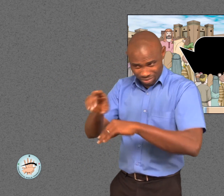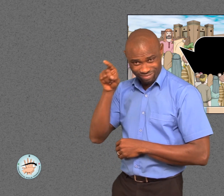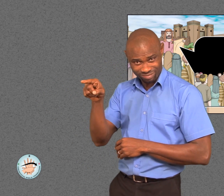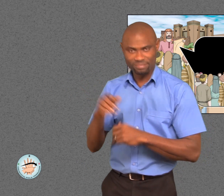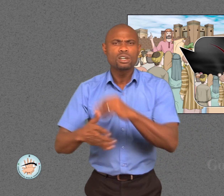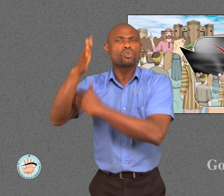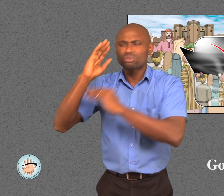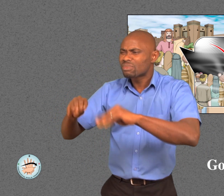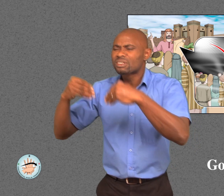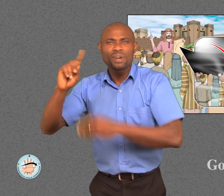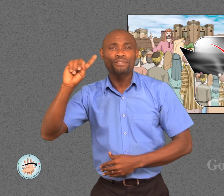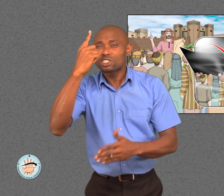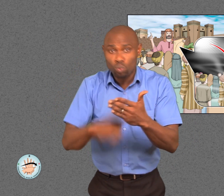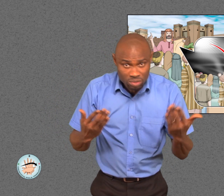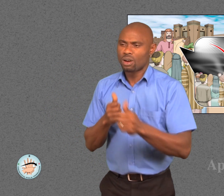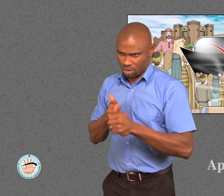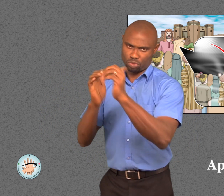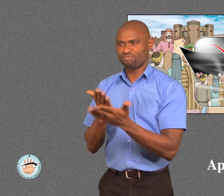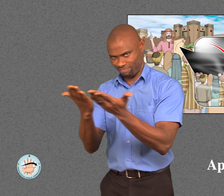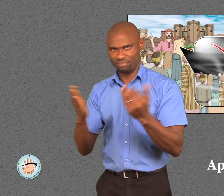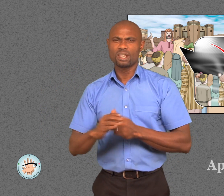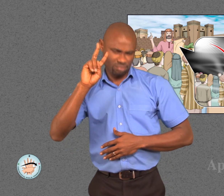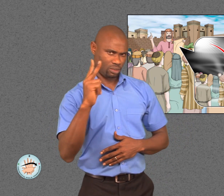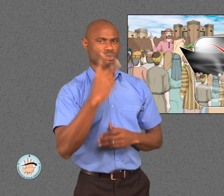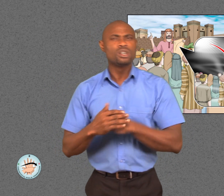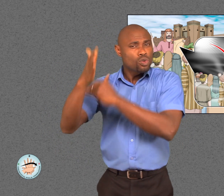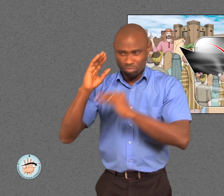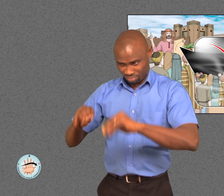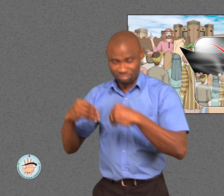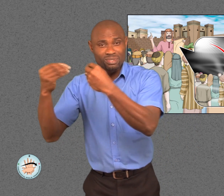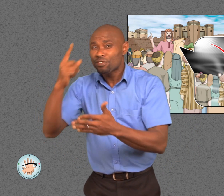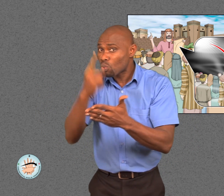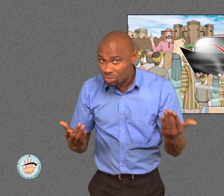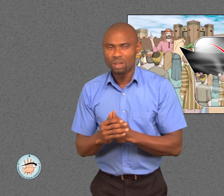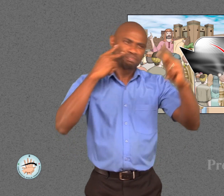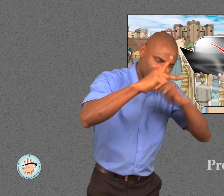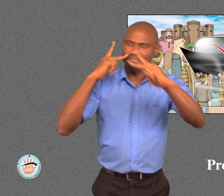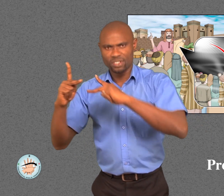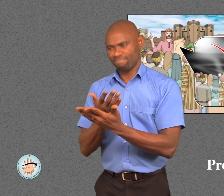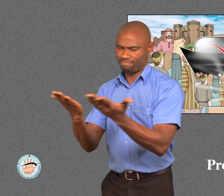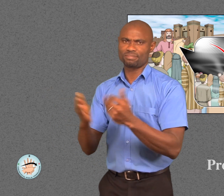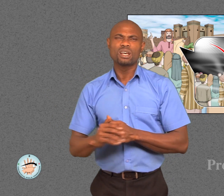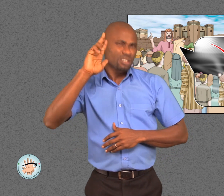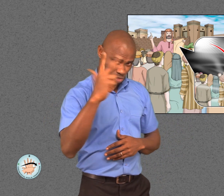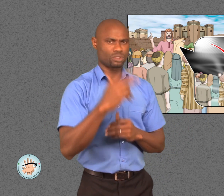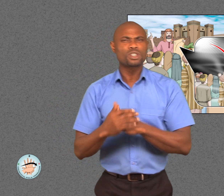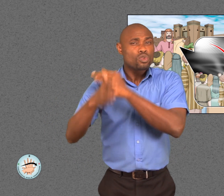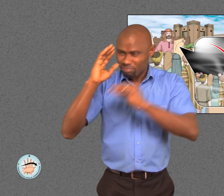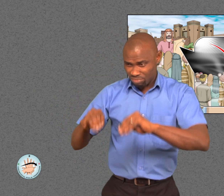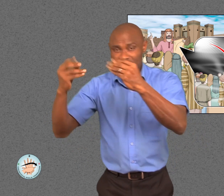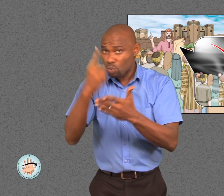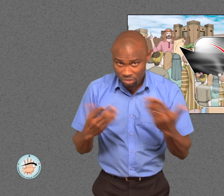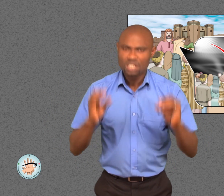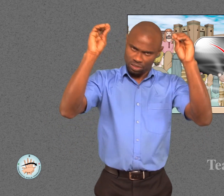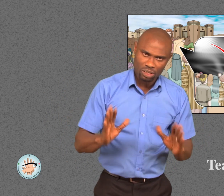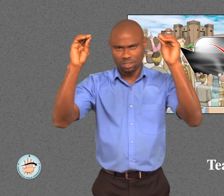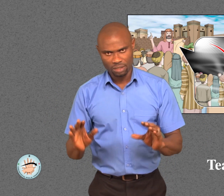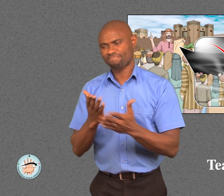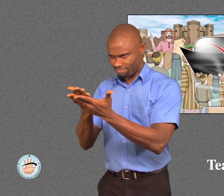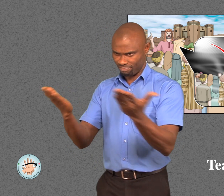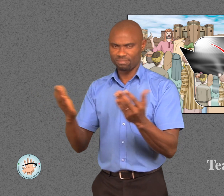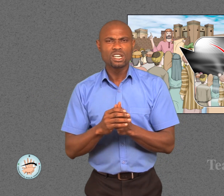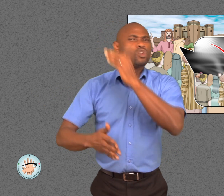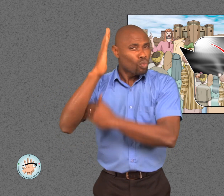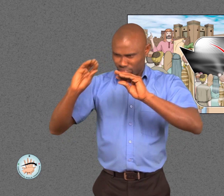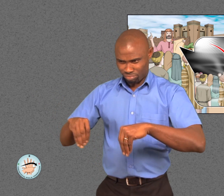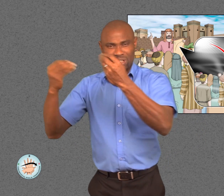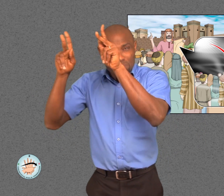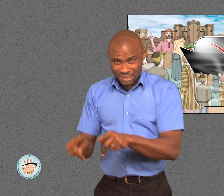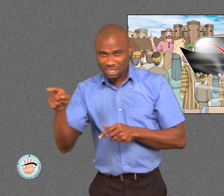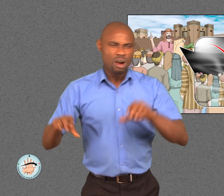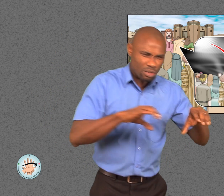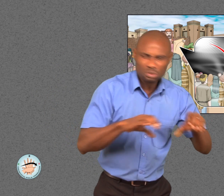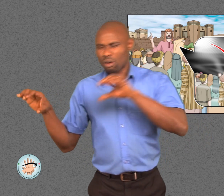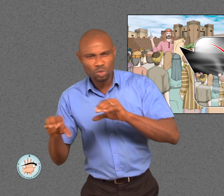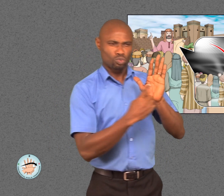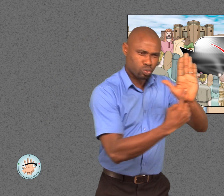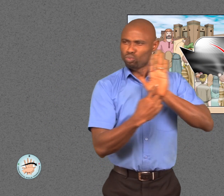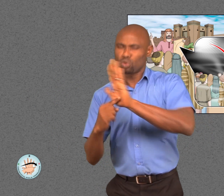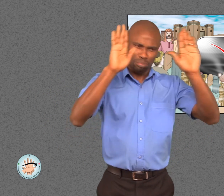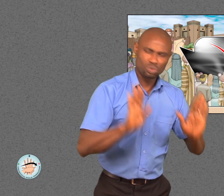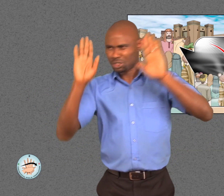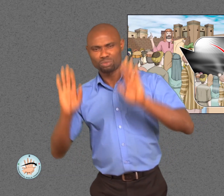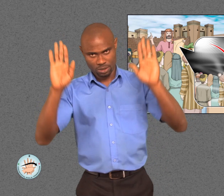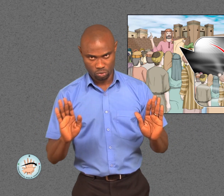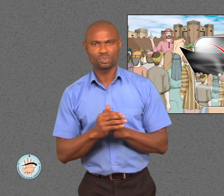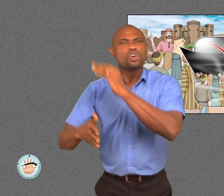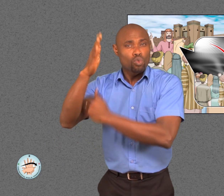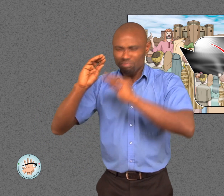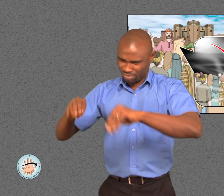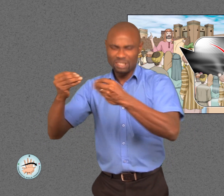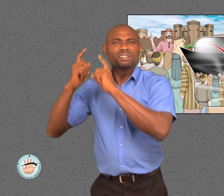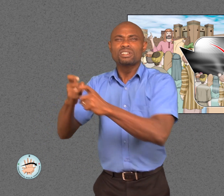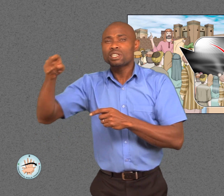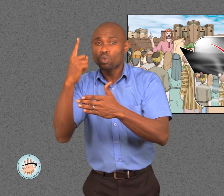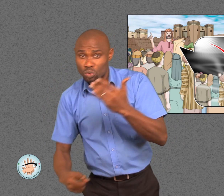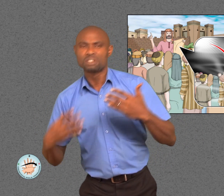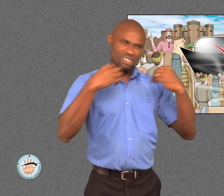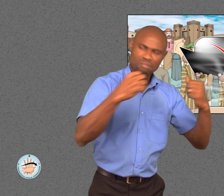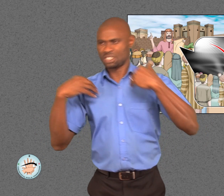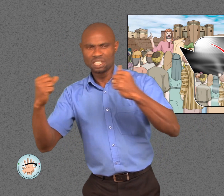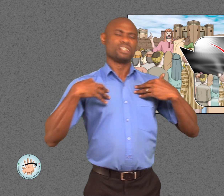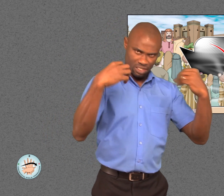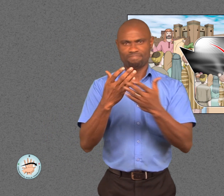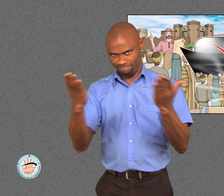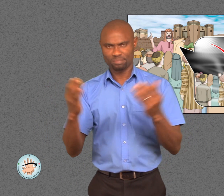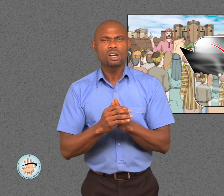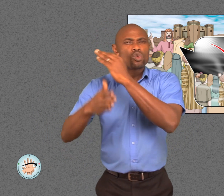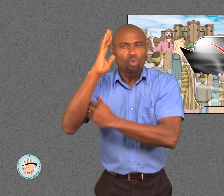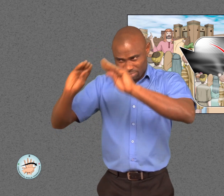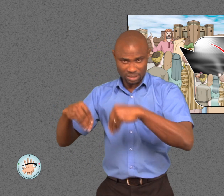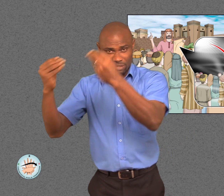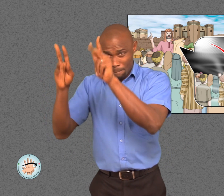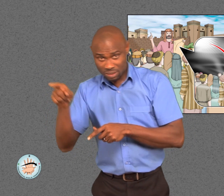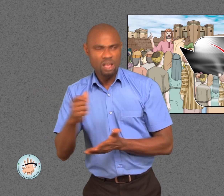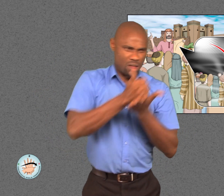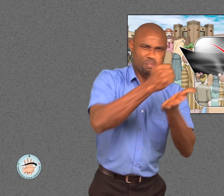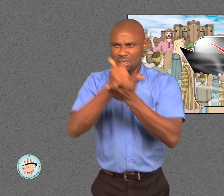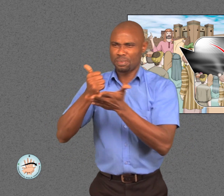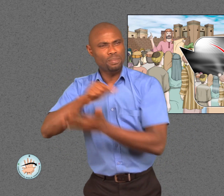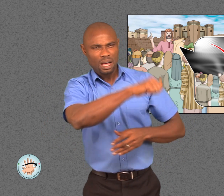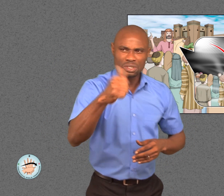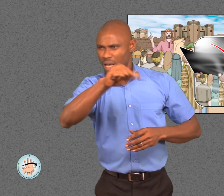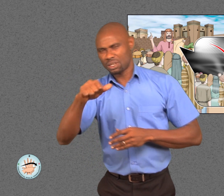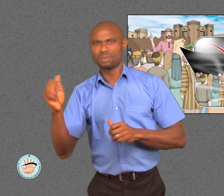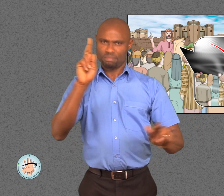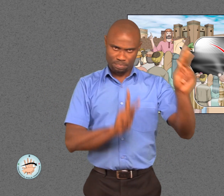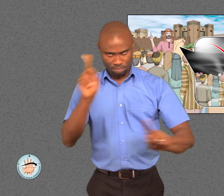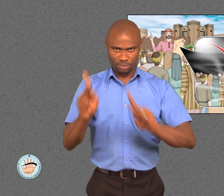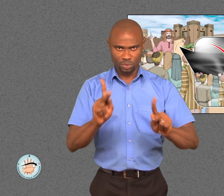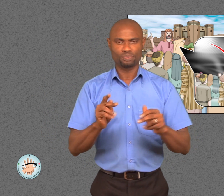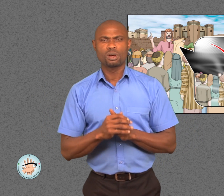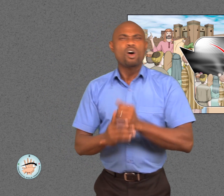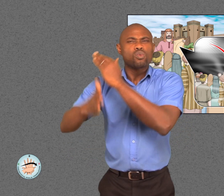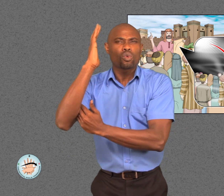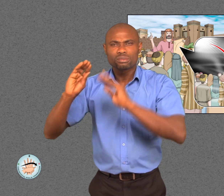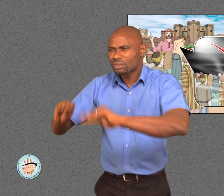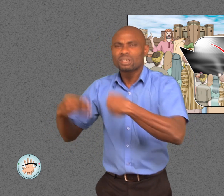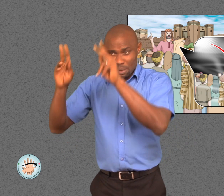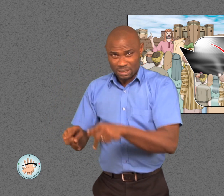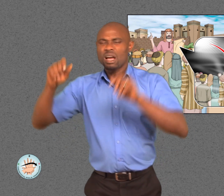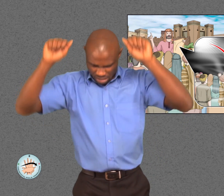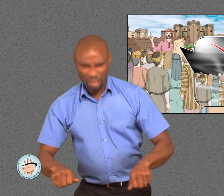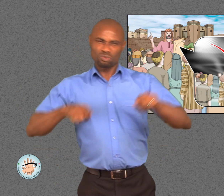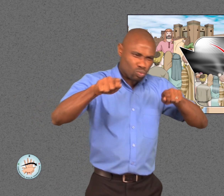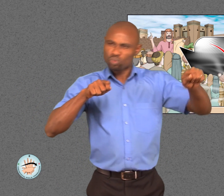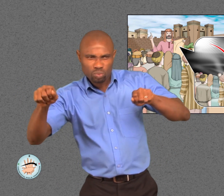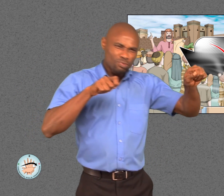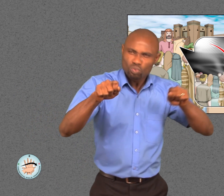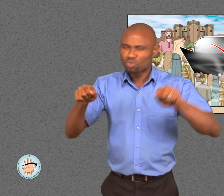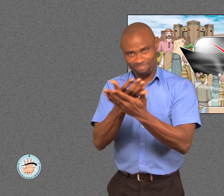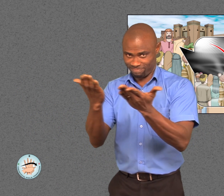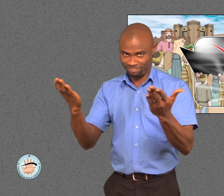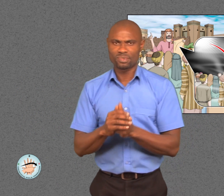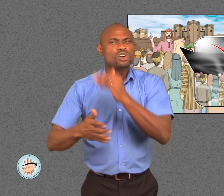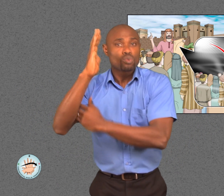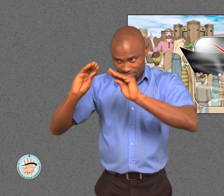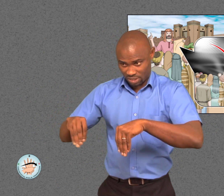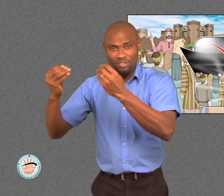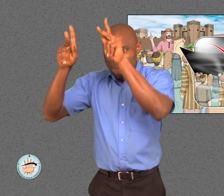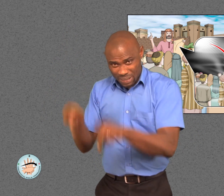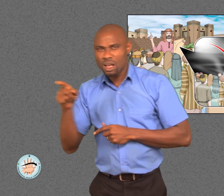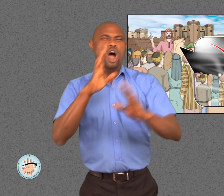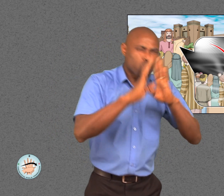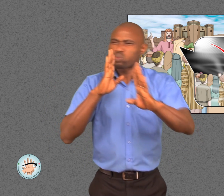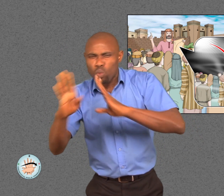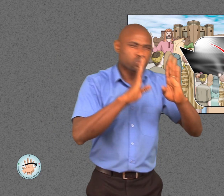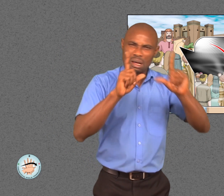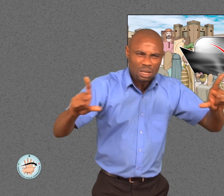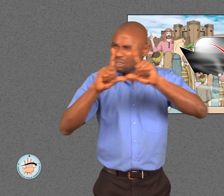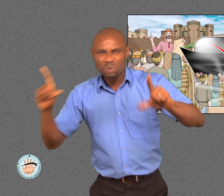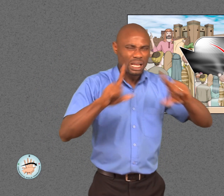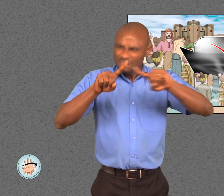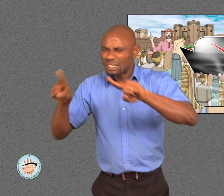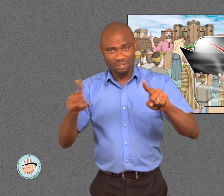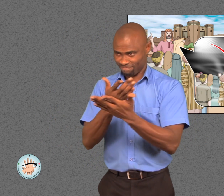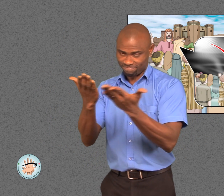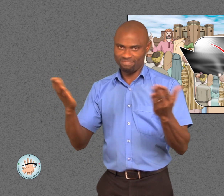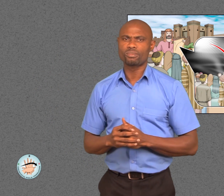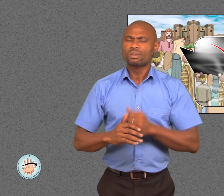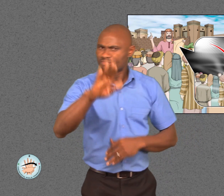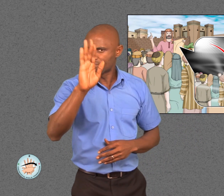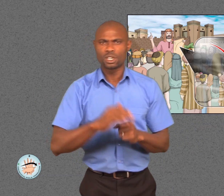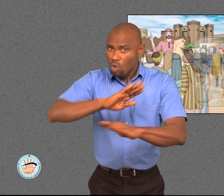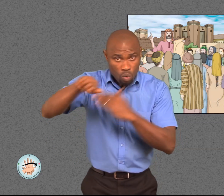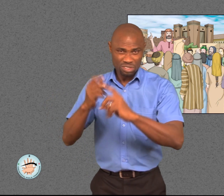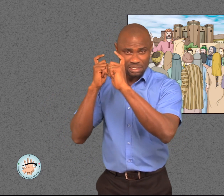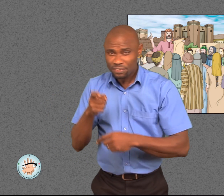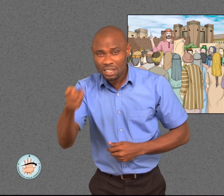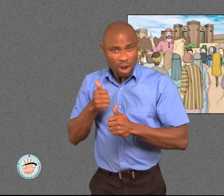And in the church God has appointed first of all apostles, second prophets, third teachers, then workers of miracles, and those with gifts of healing, helping, administration, and various tongues.